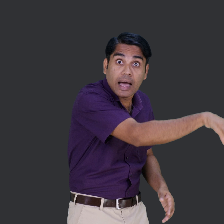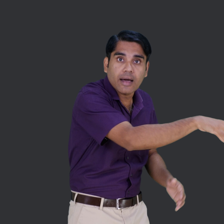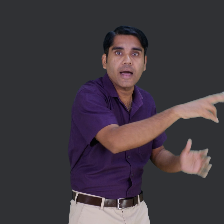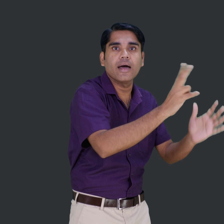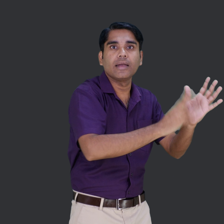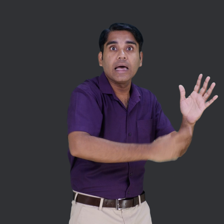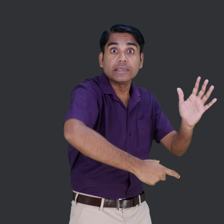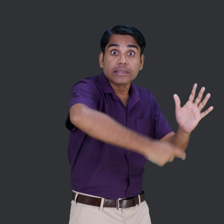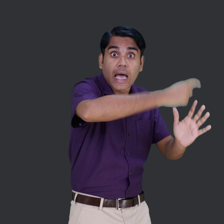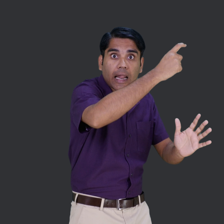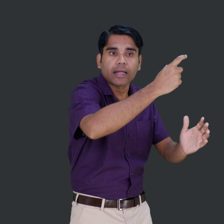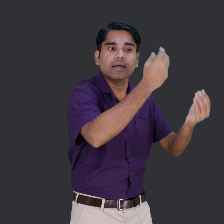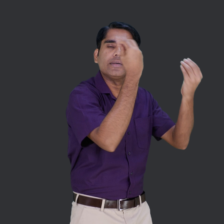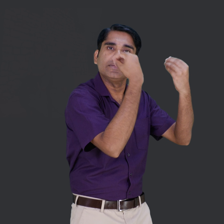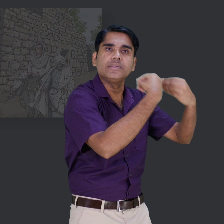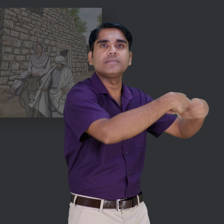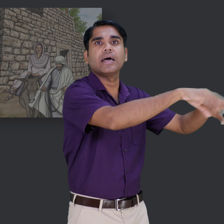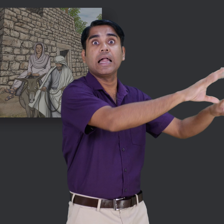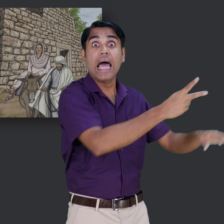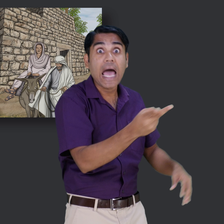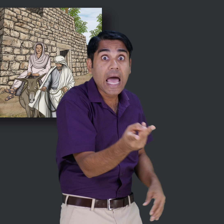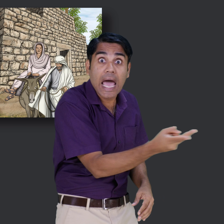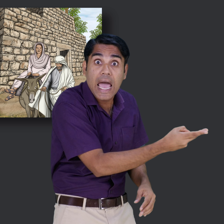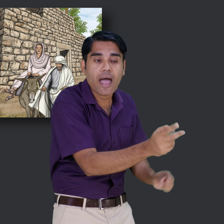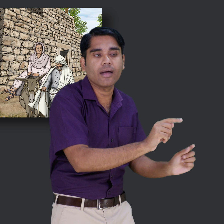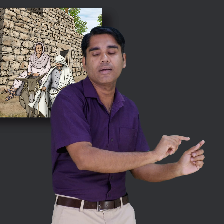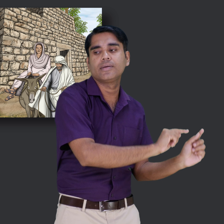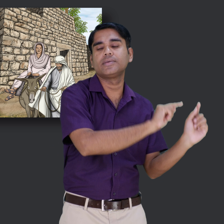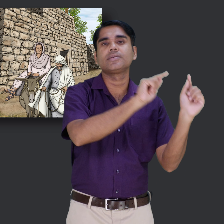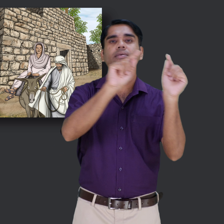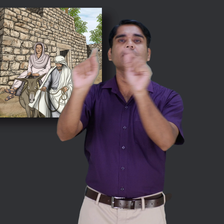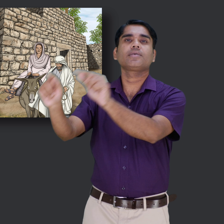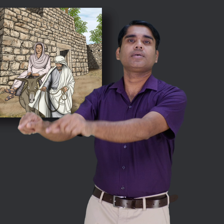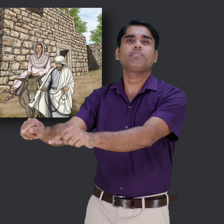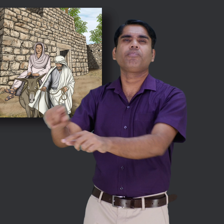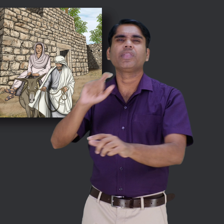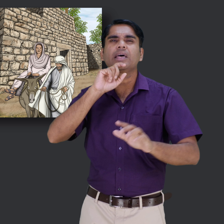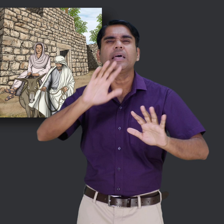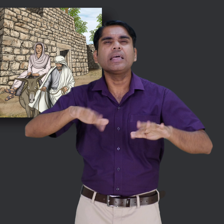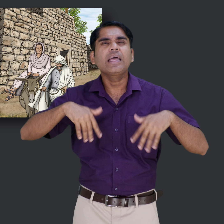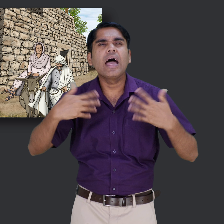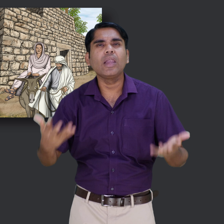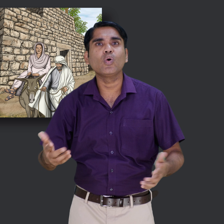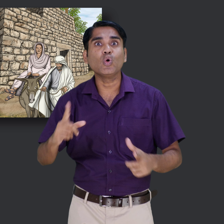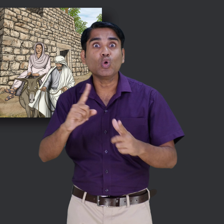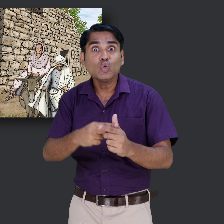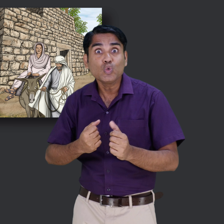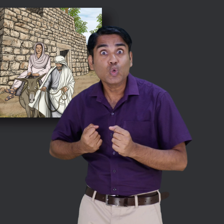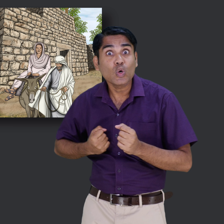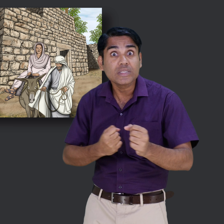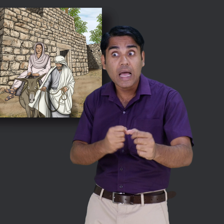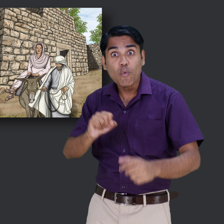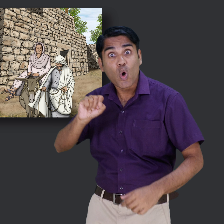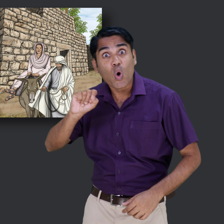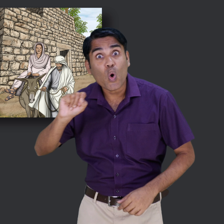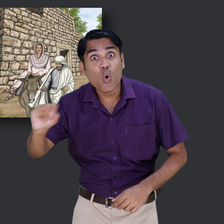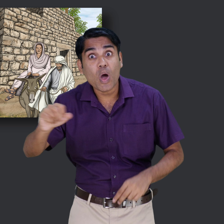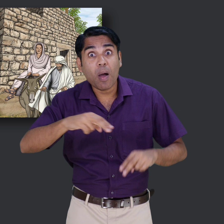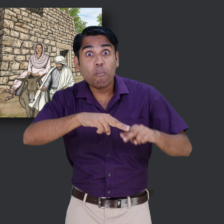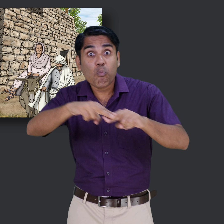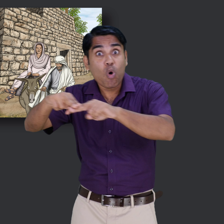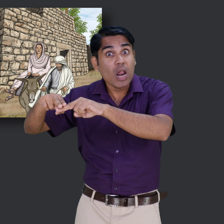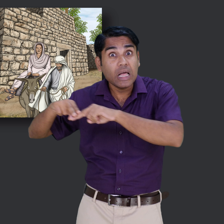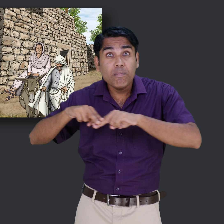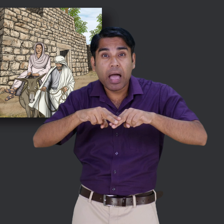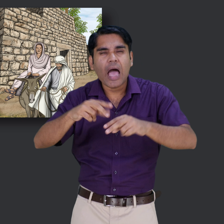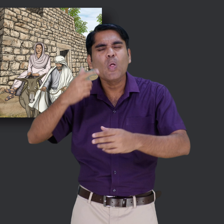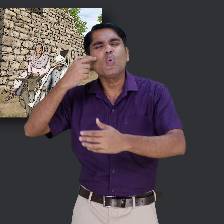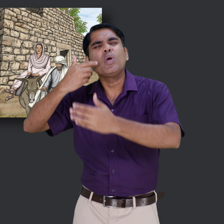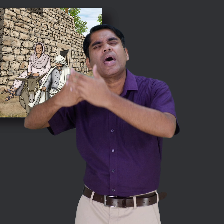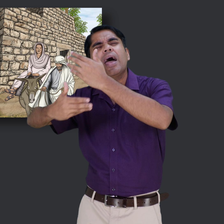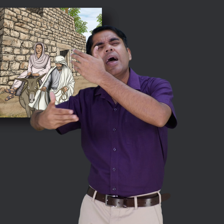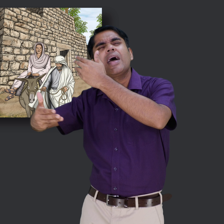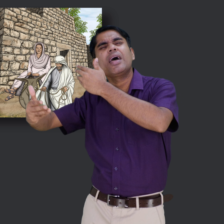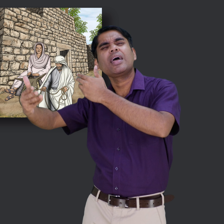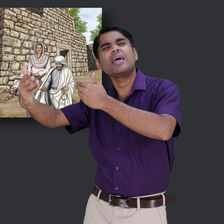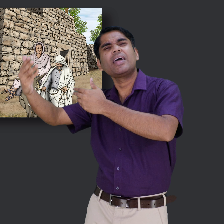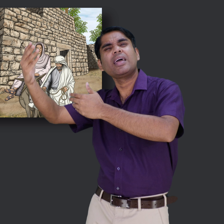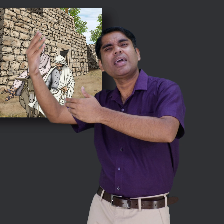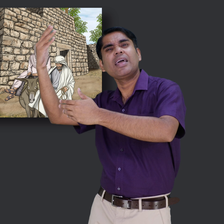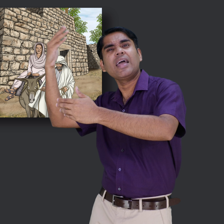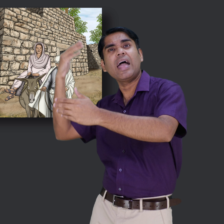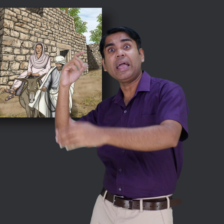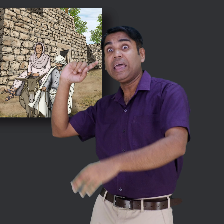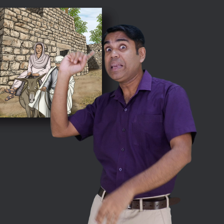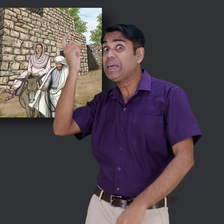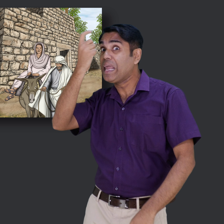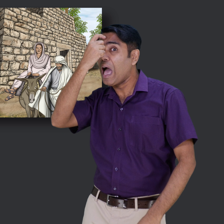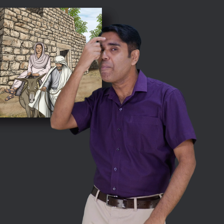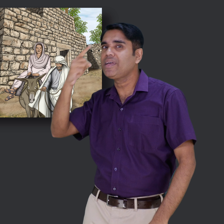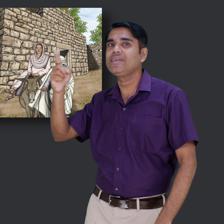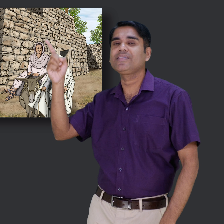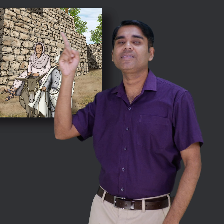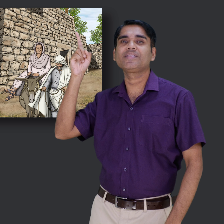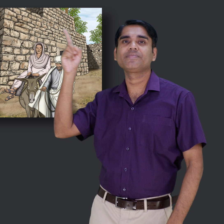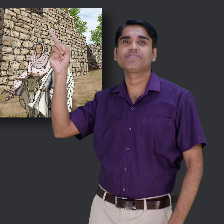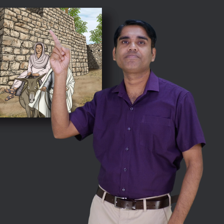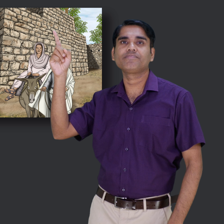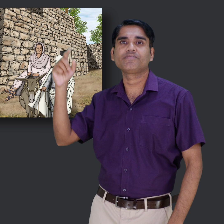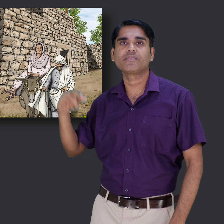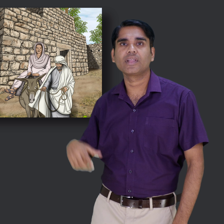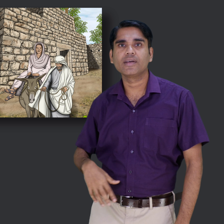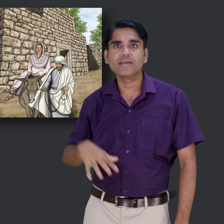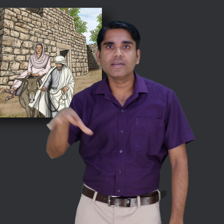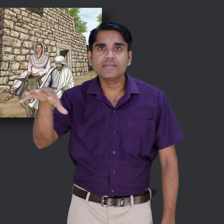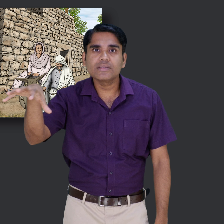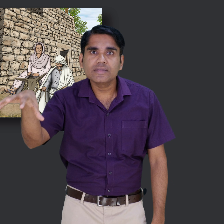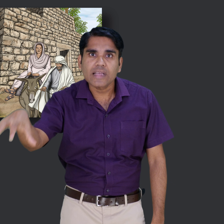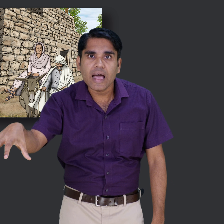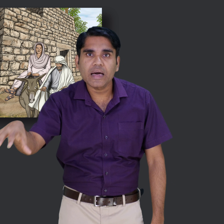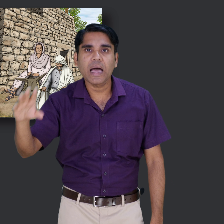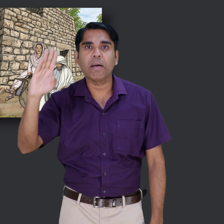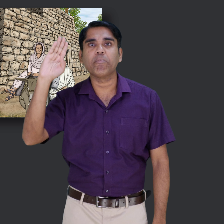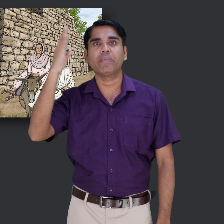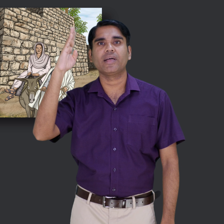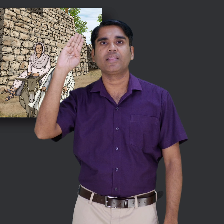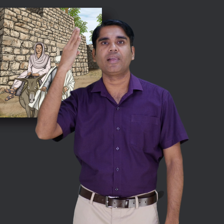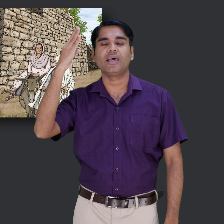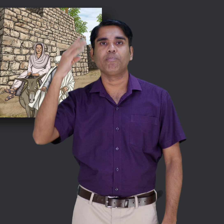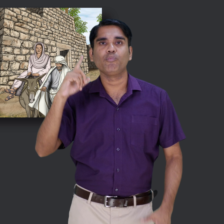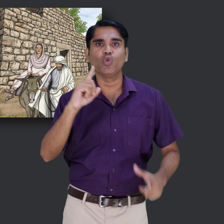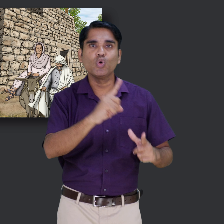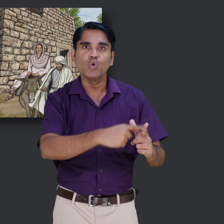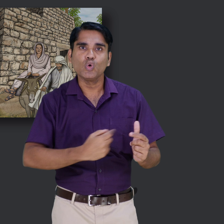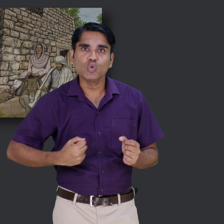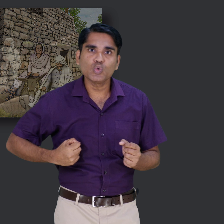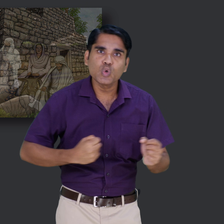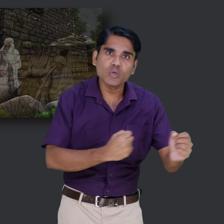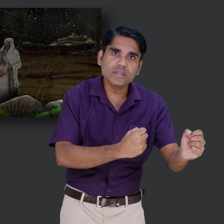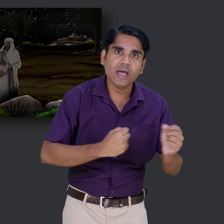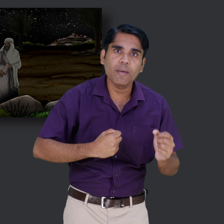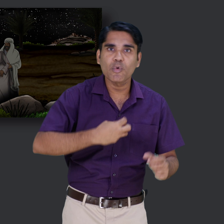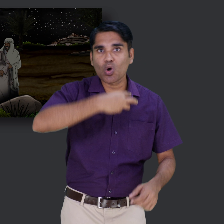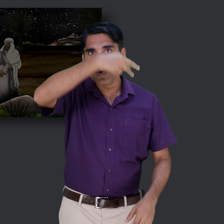He went there to register with Mary, who was pledged to him in marriage and was expecting a child.